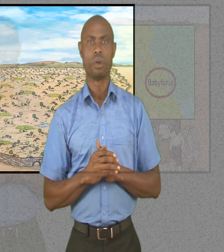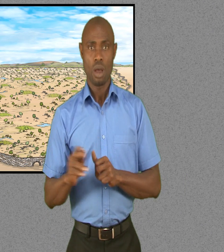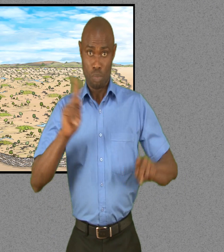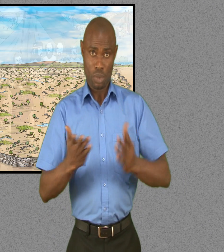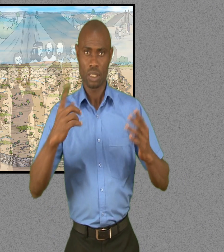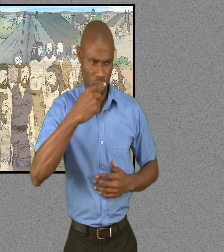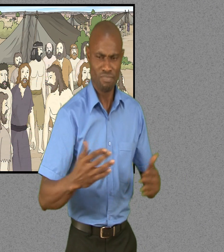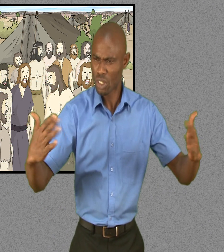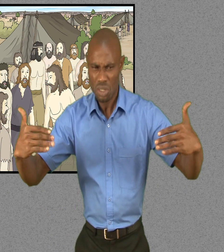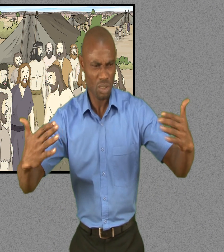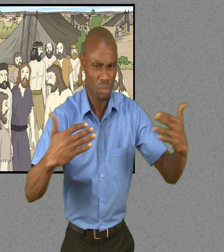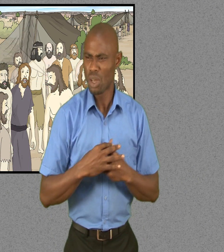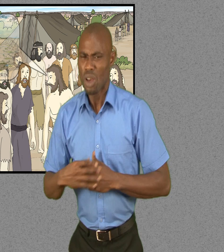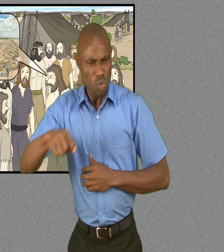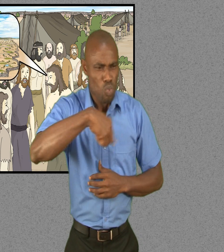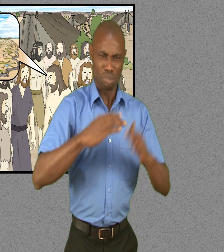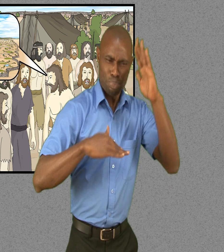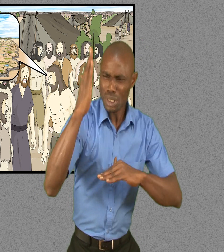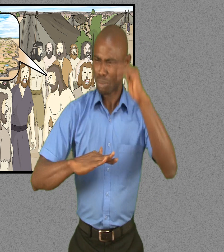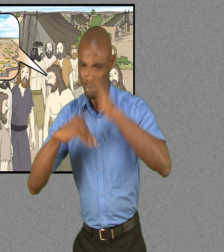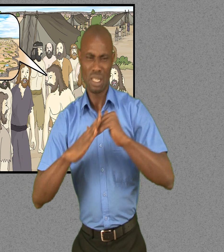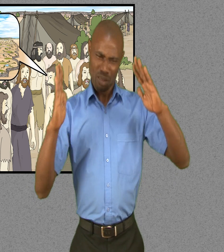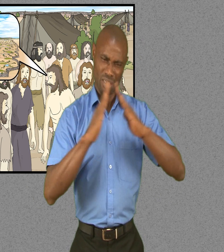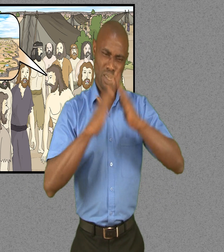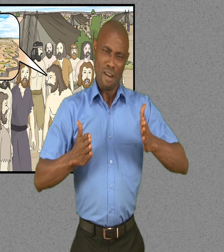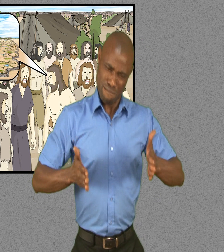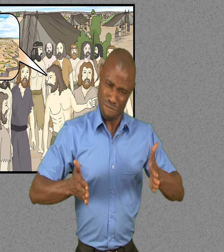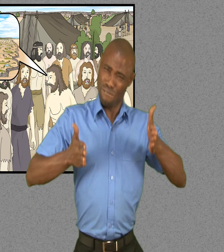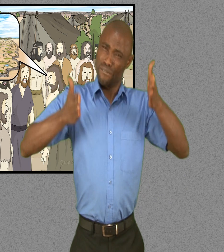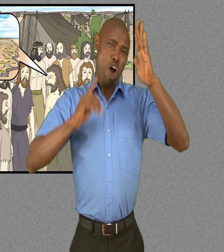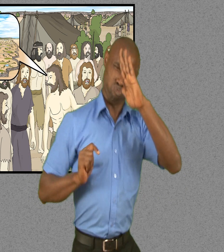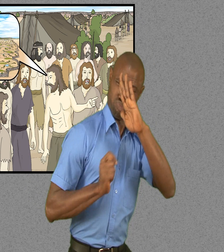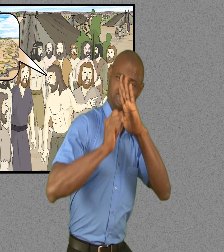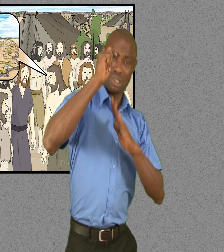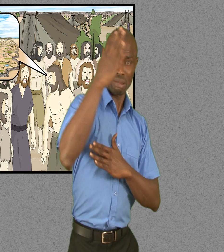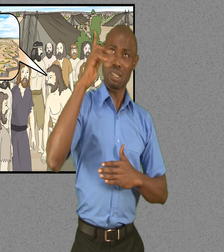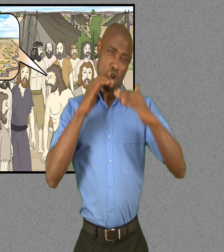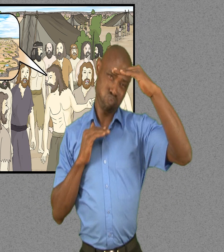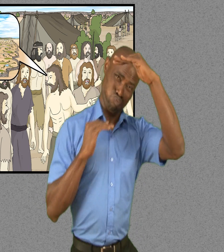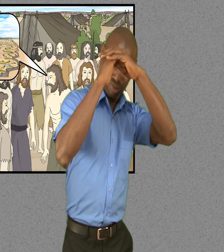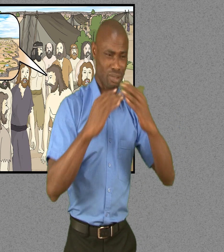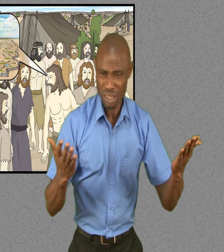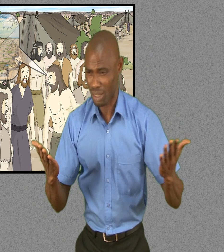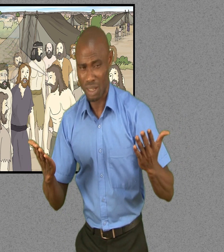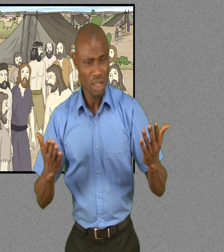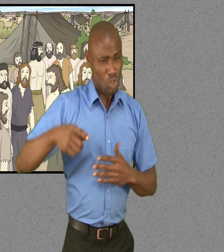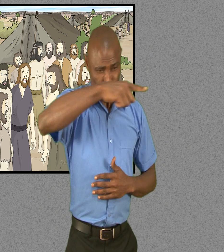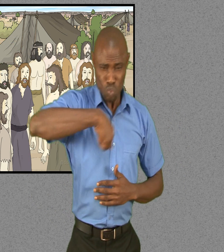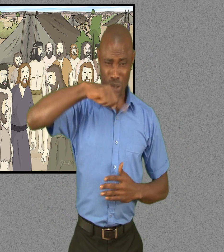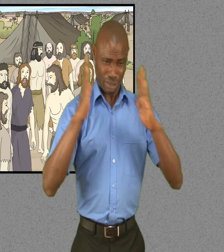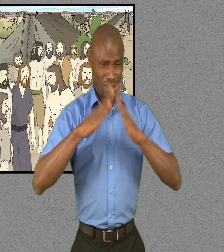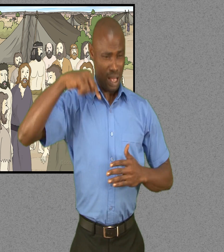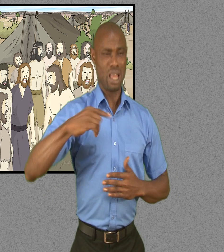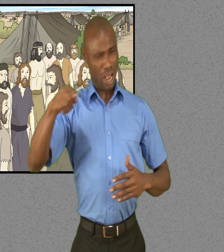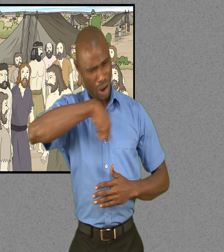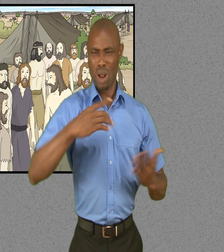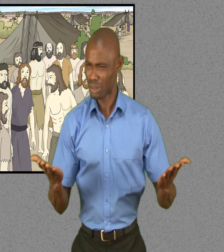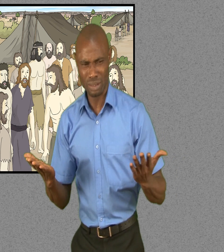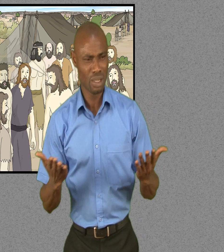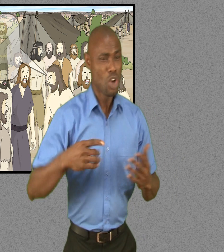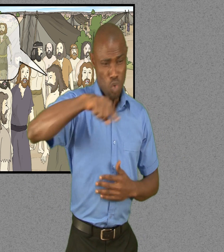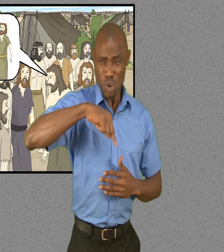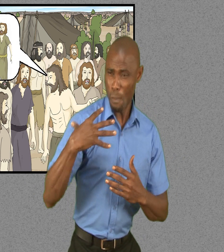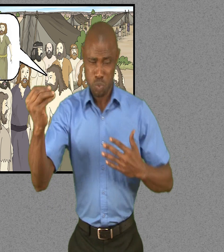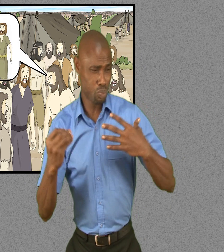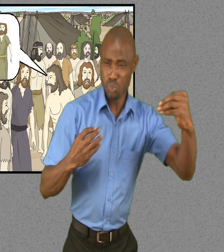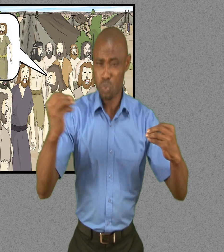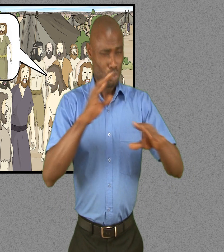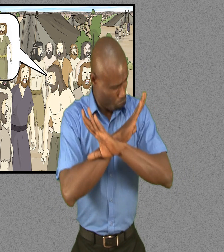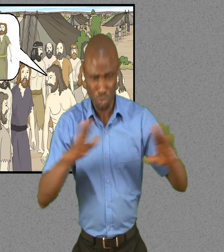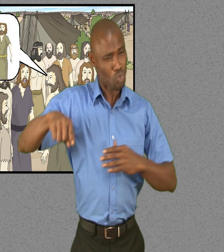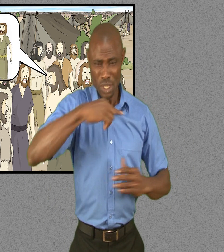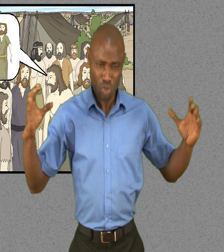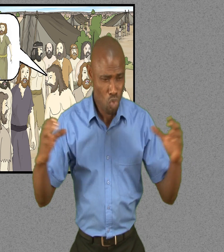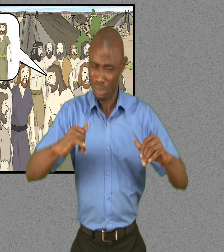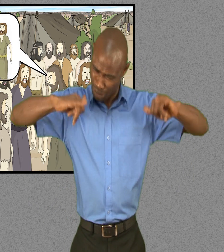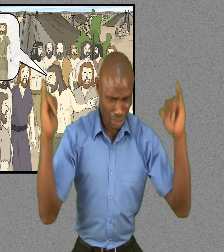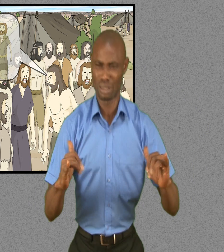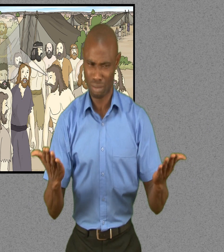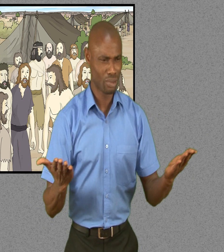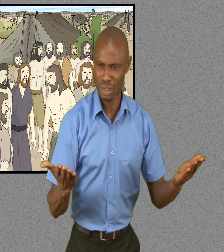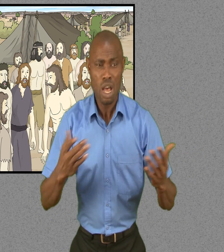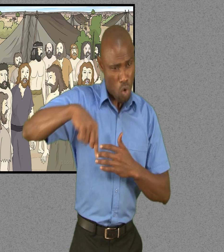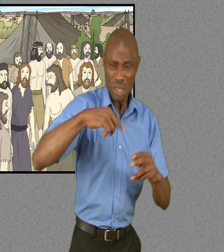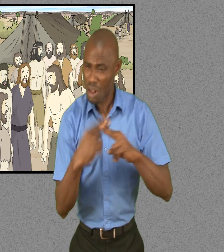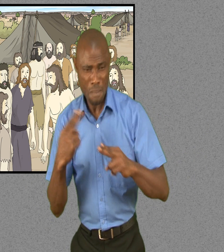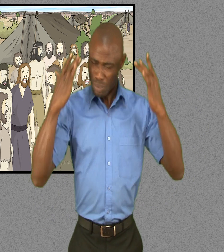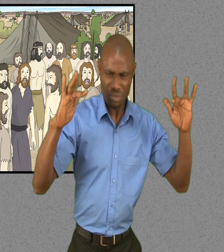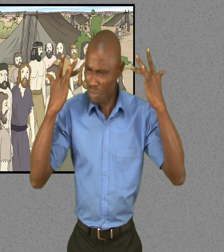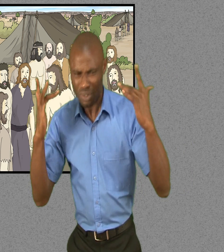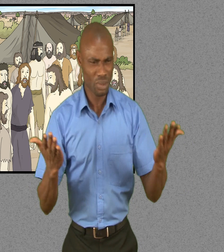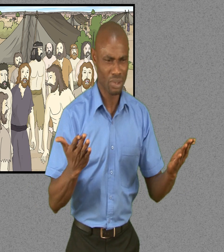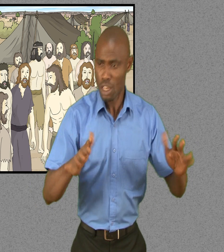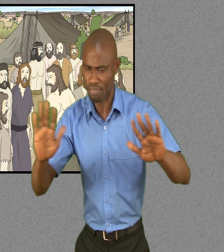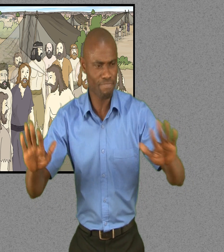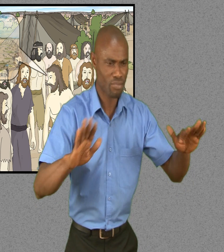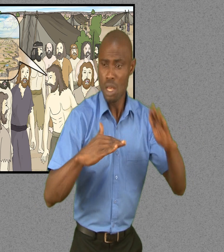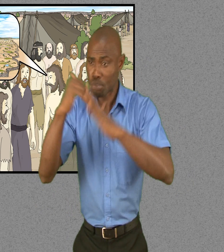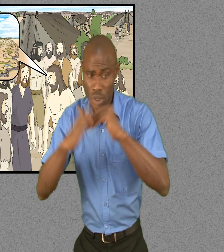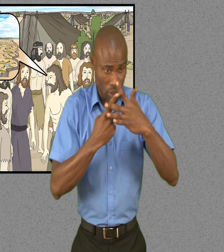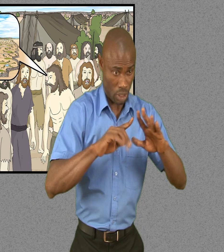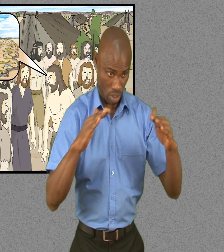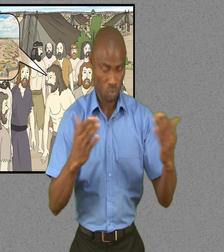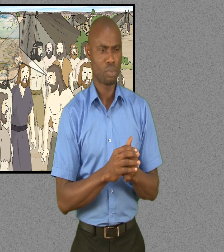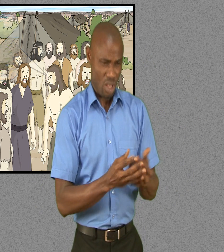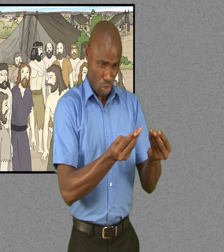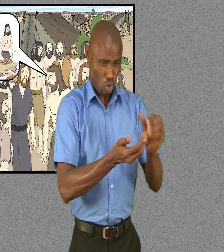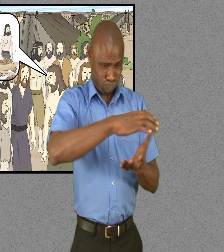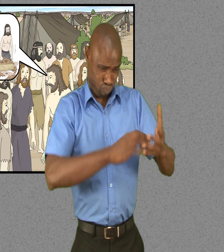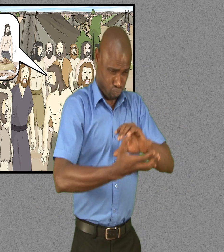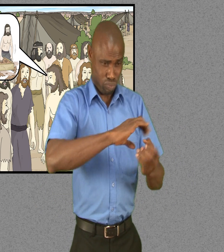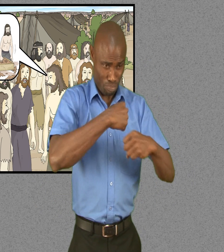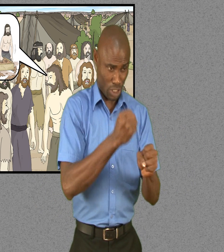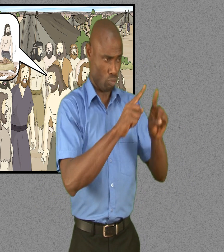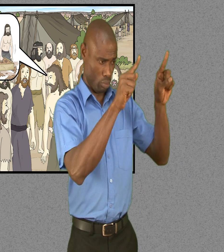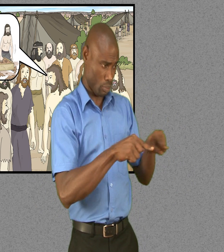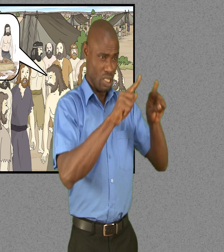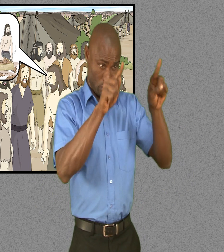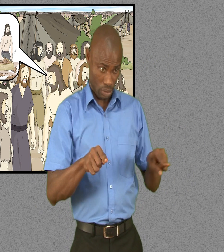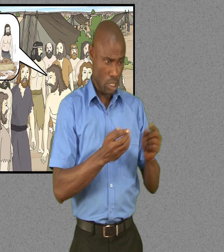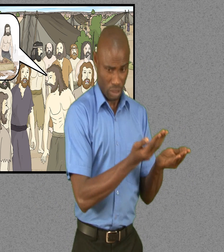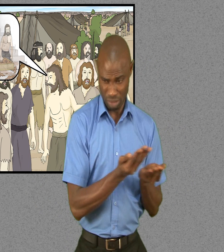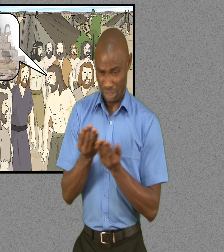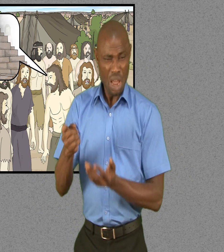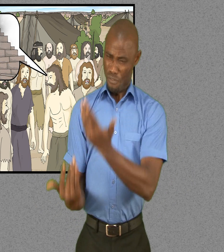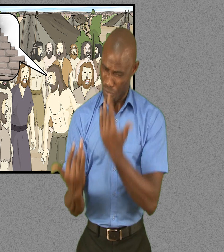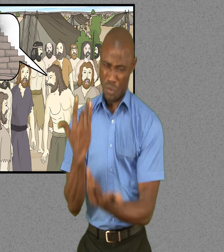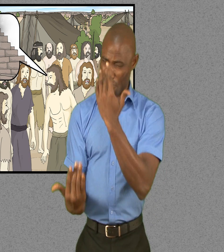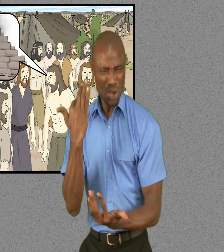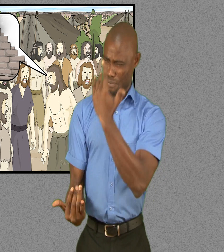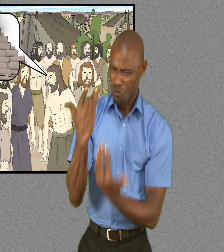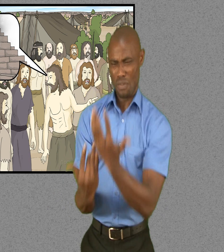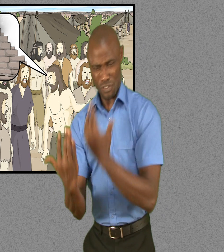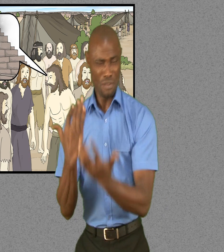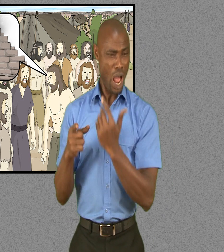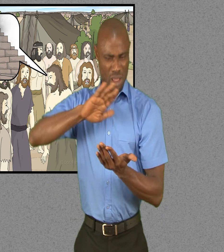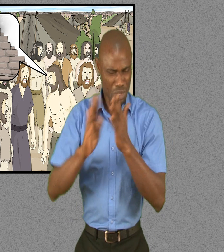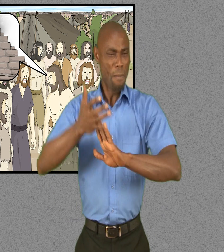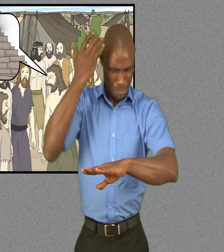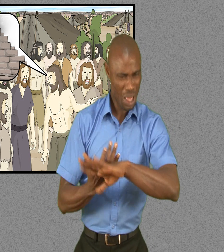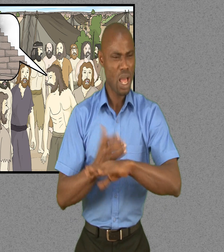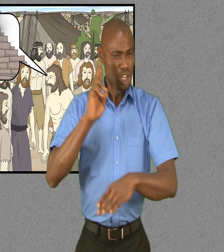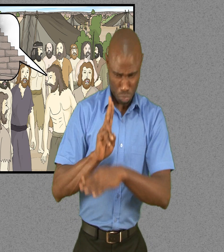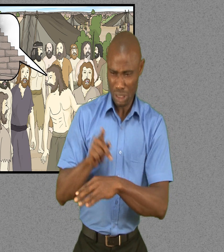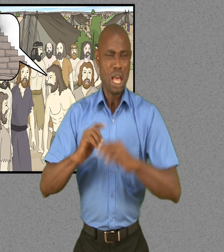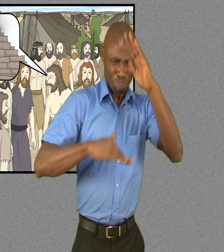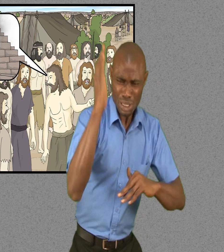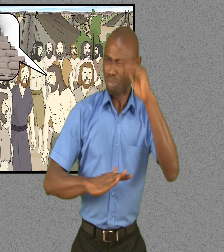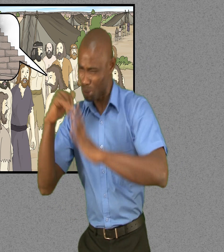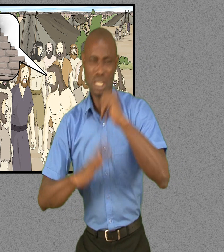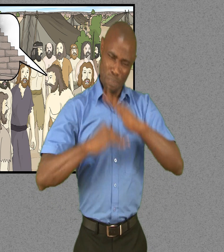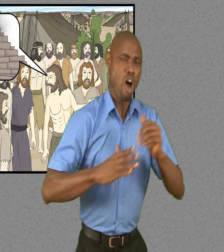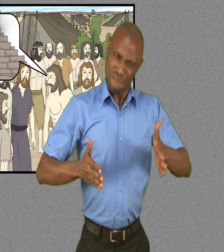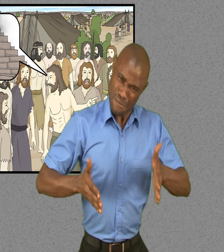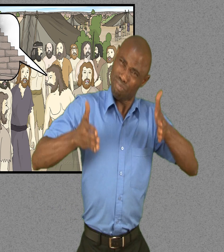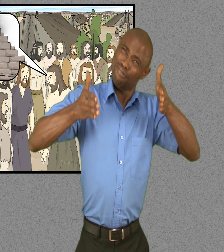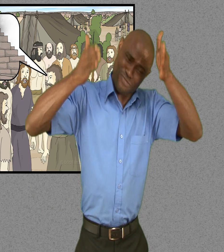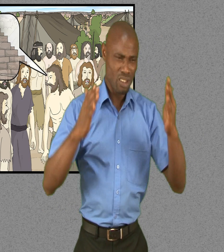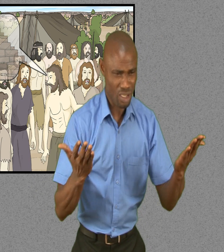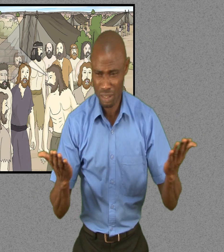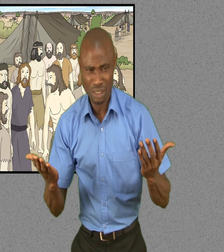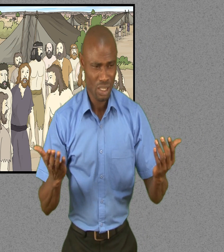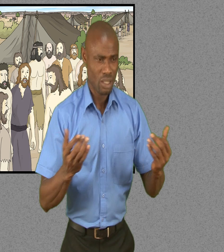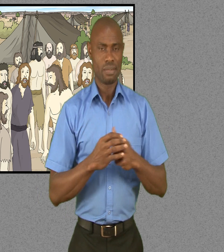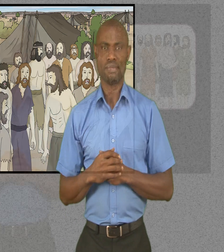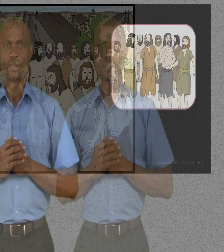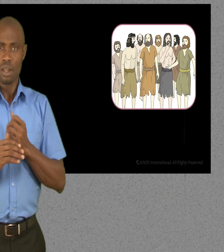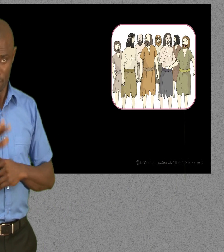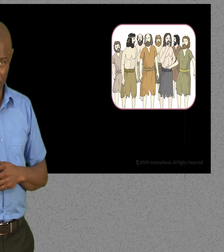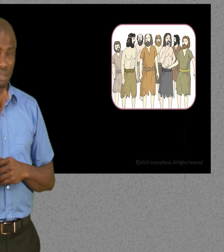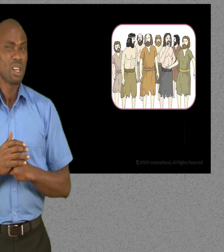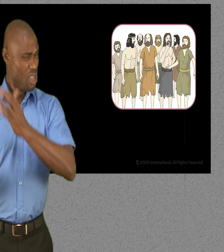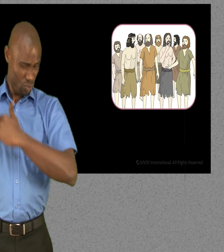And they said to one another, “Come, let us make bricks and bake them thoroughly.”